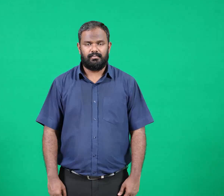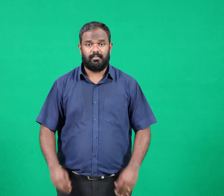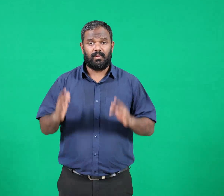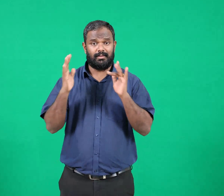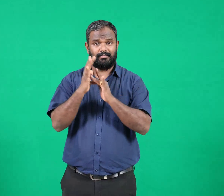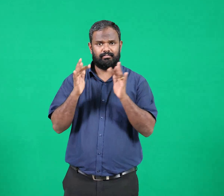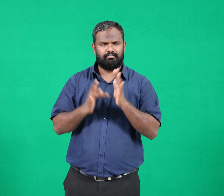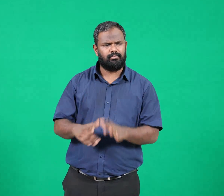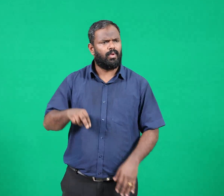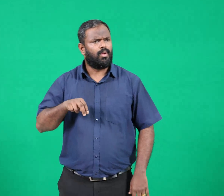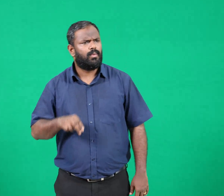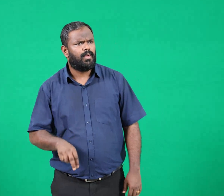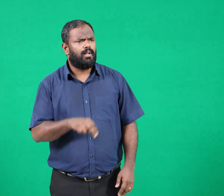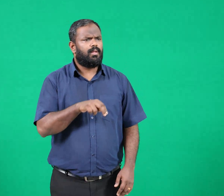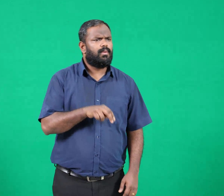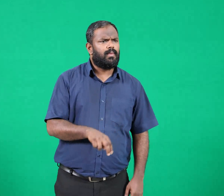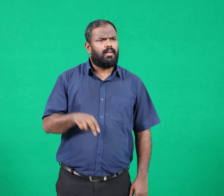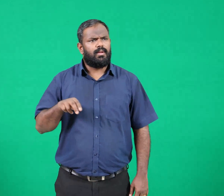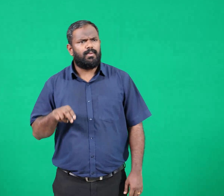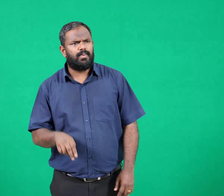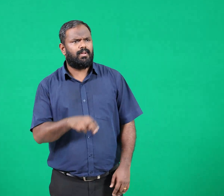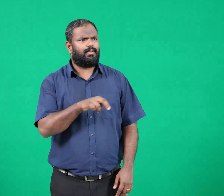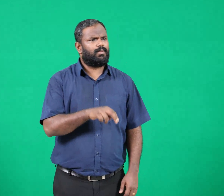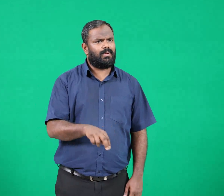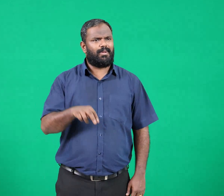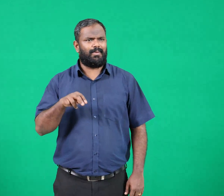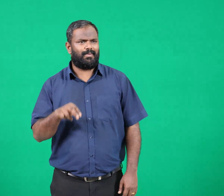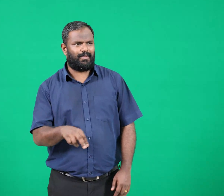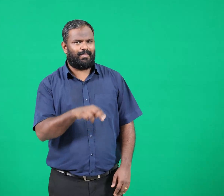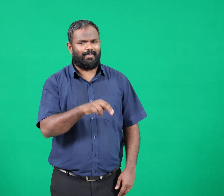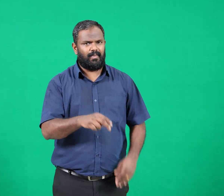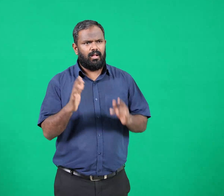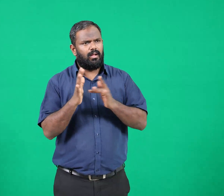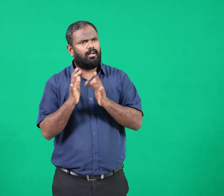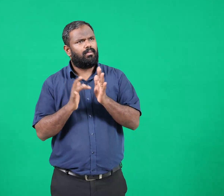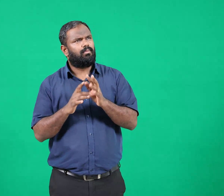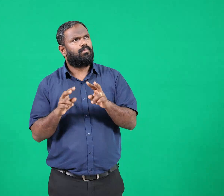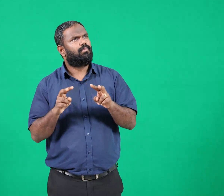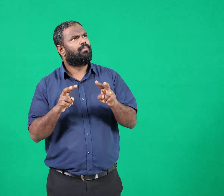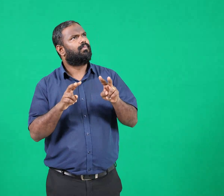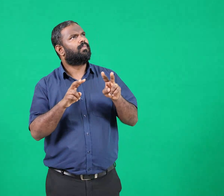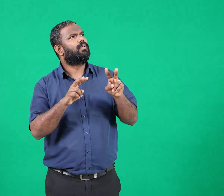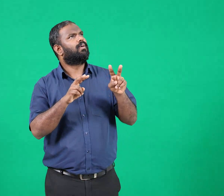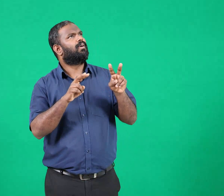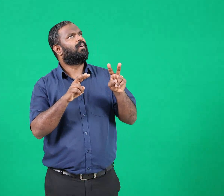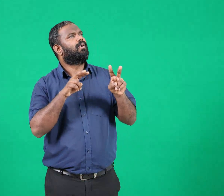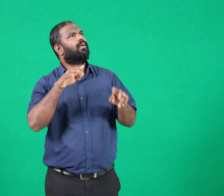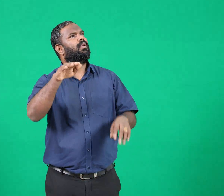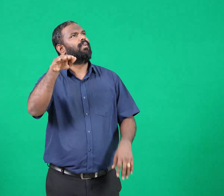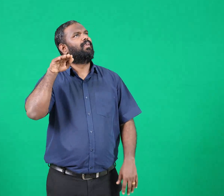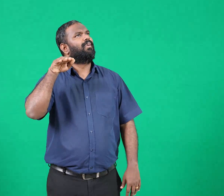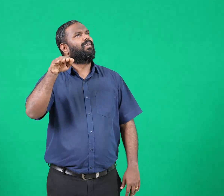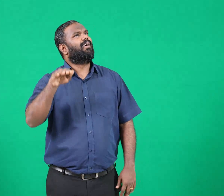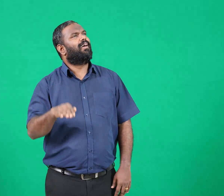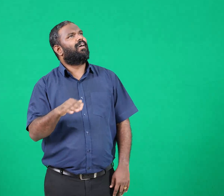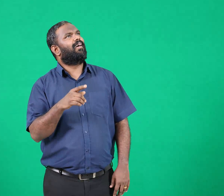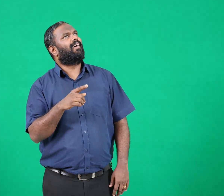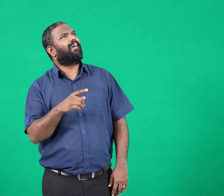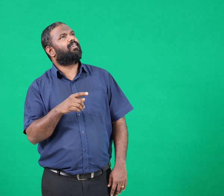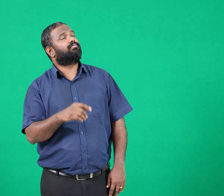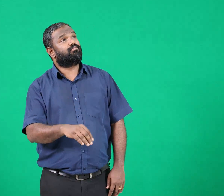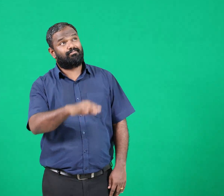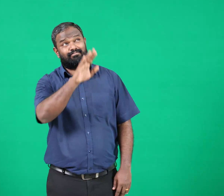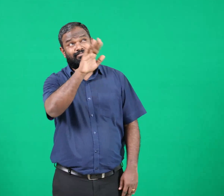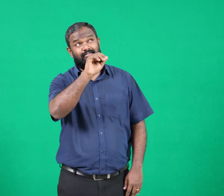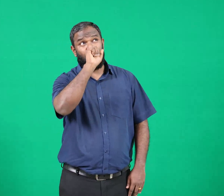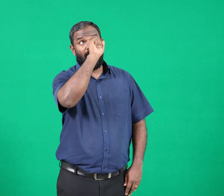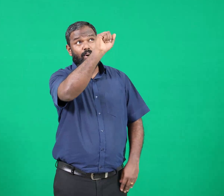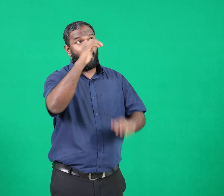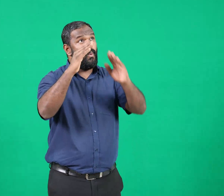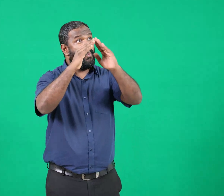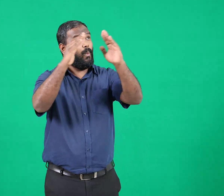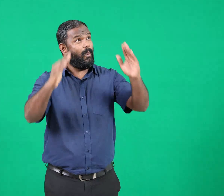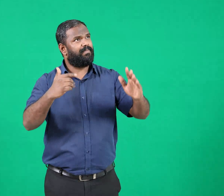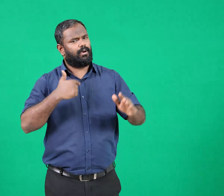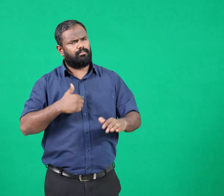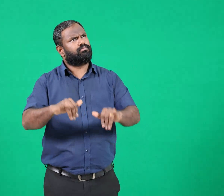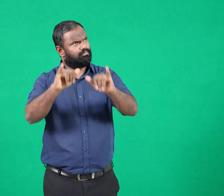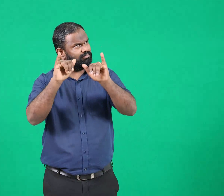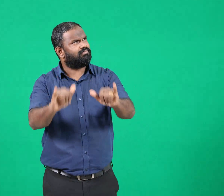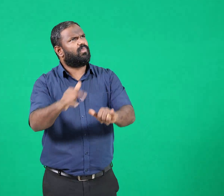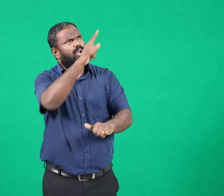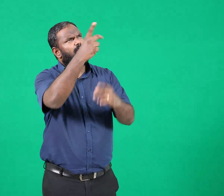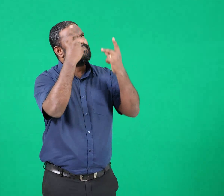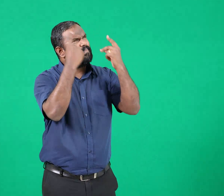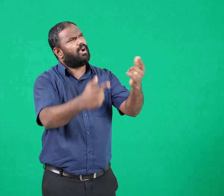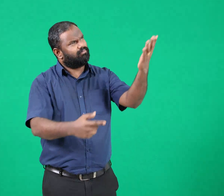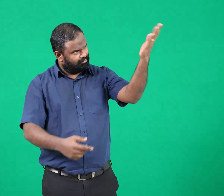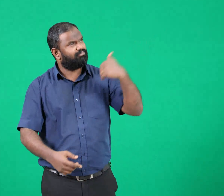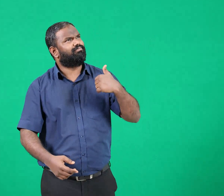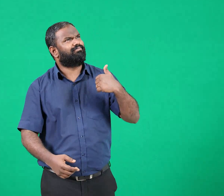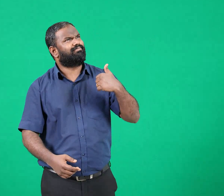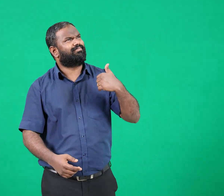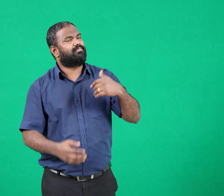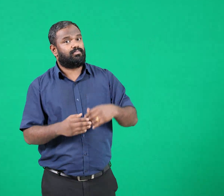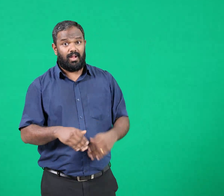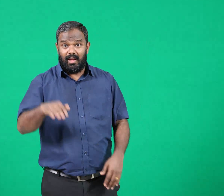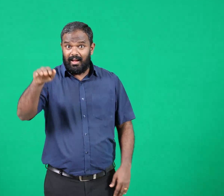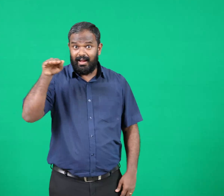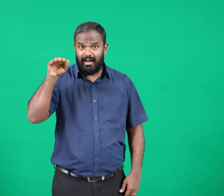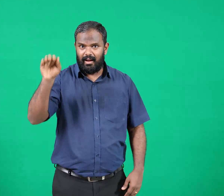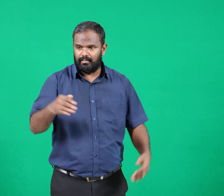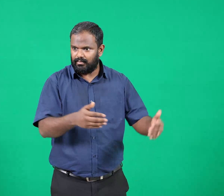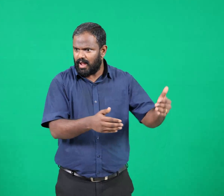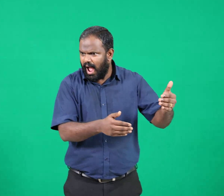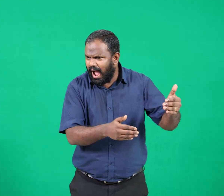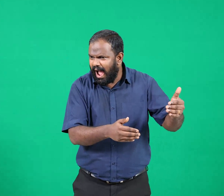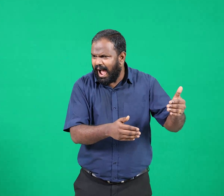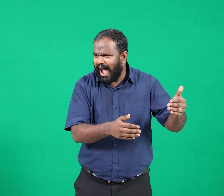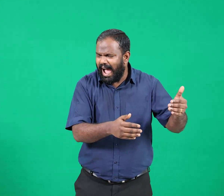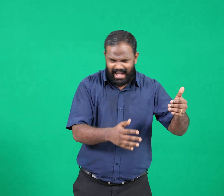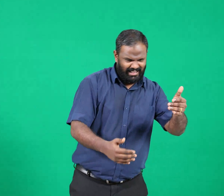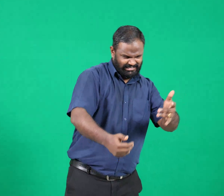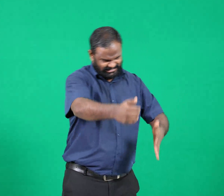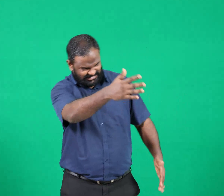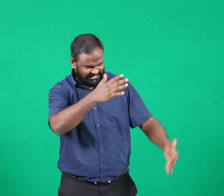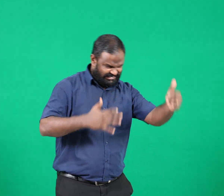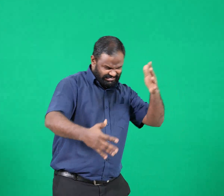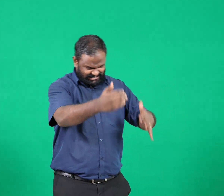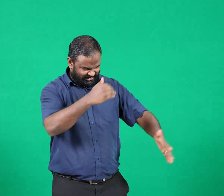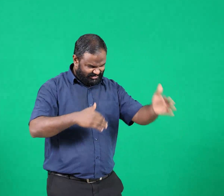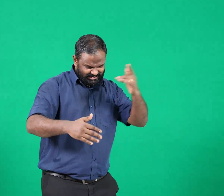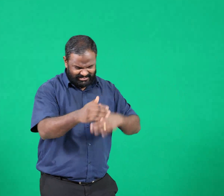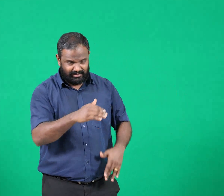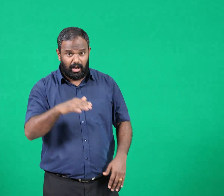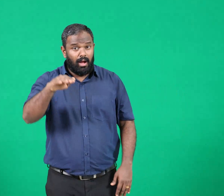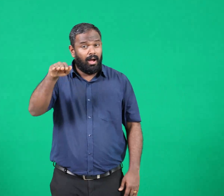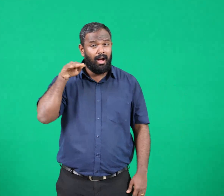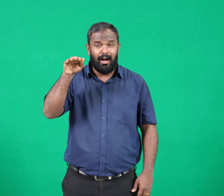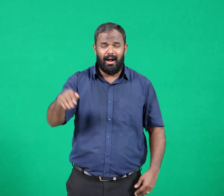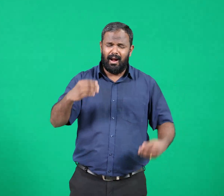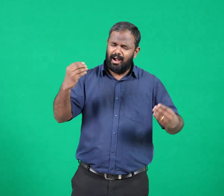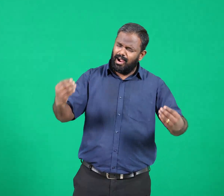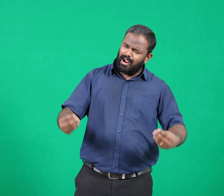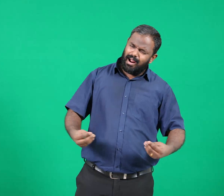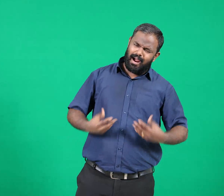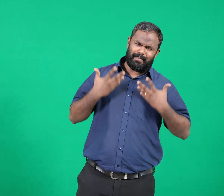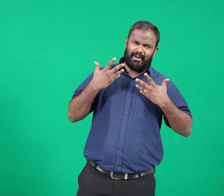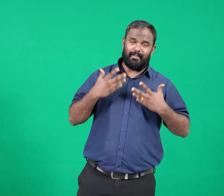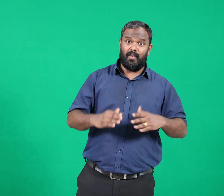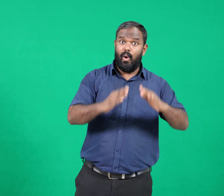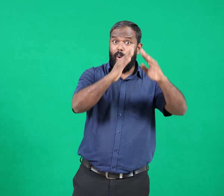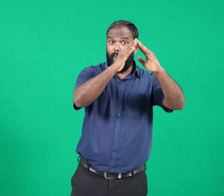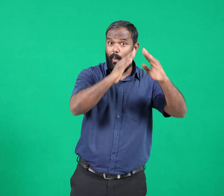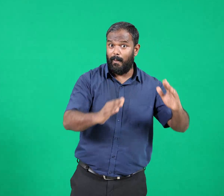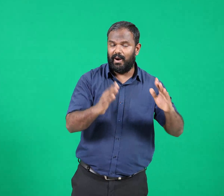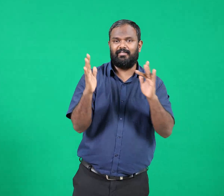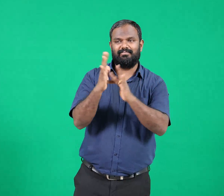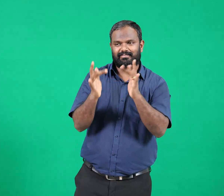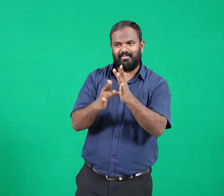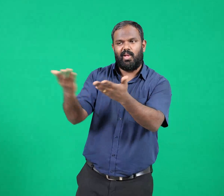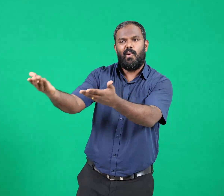When Jesus came to that place, He looked up and said, "Zacchaeus, hurry down, for I must stay at your house today."